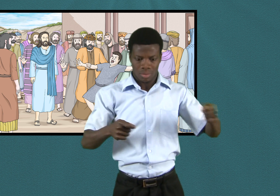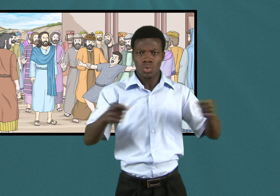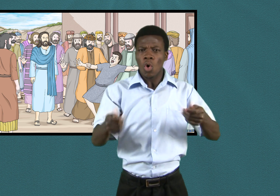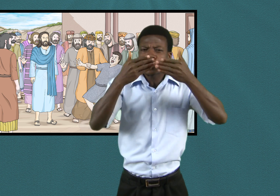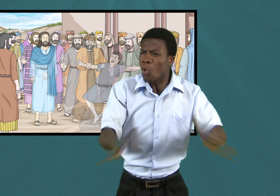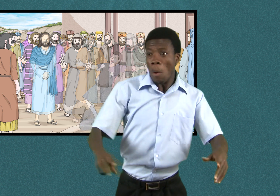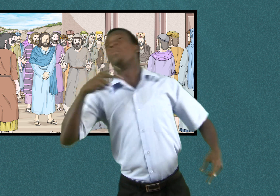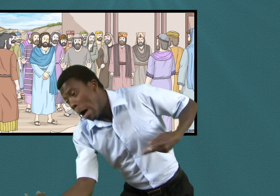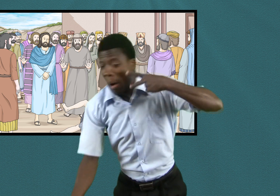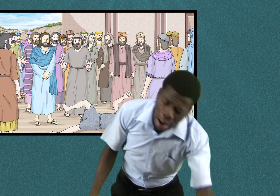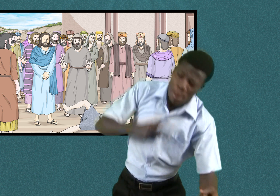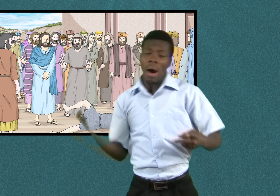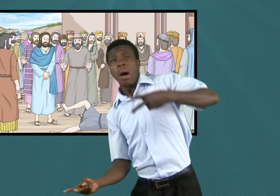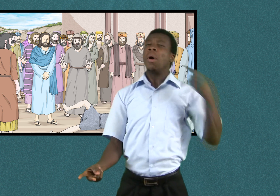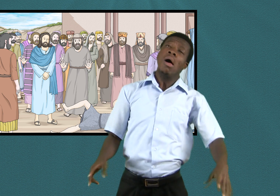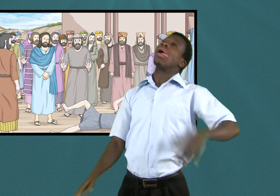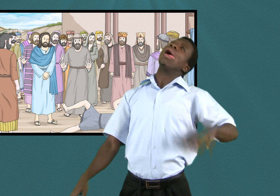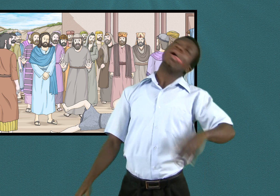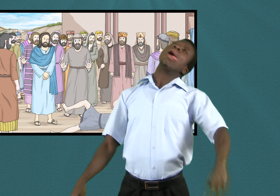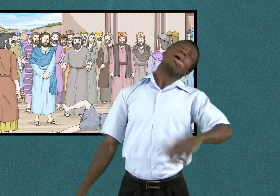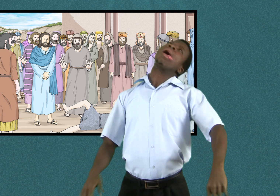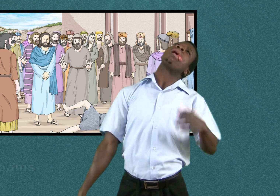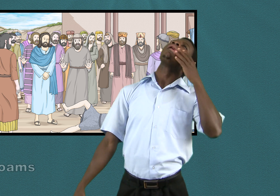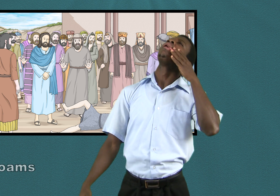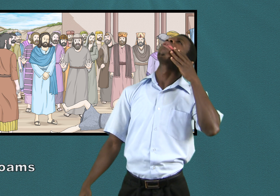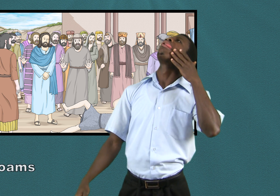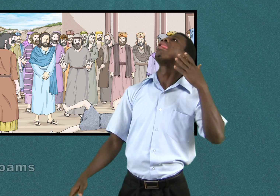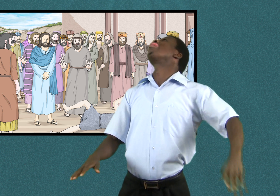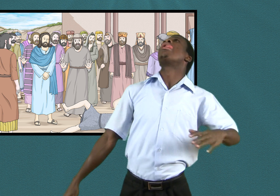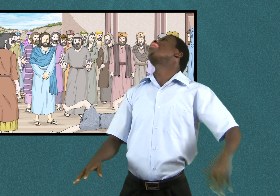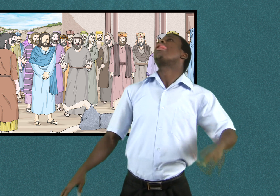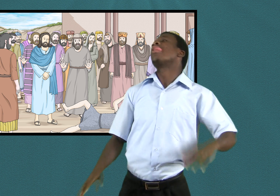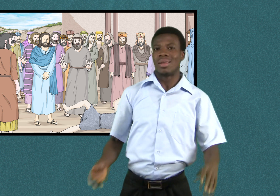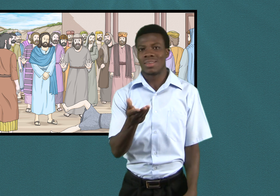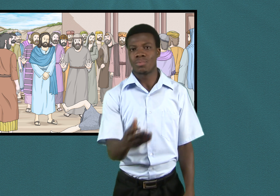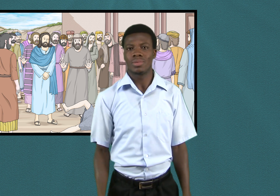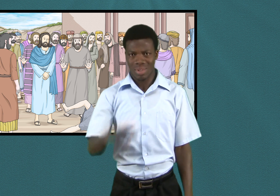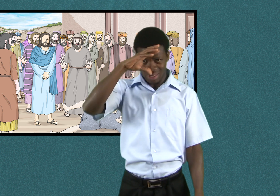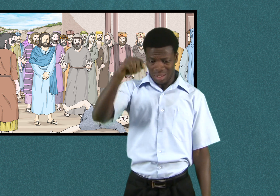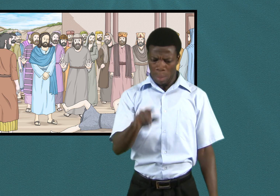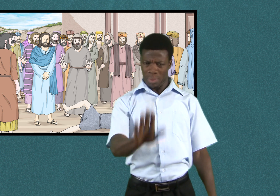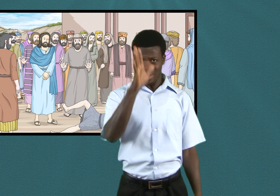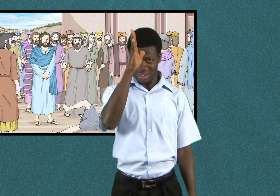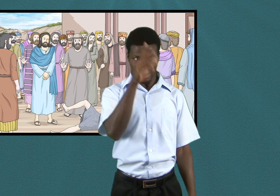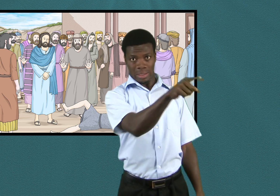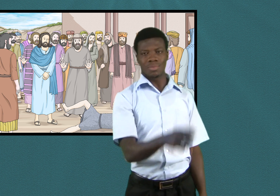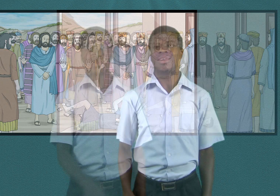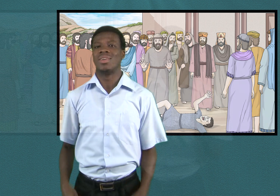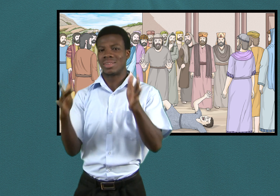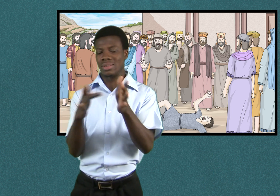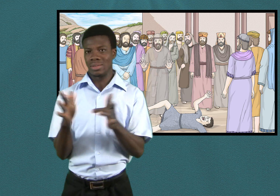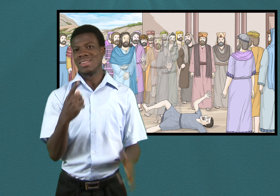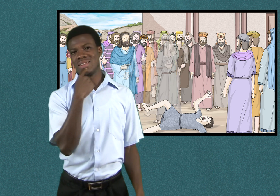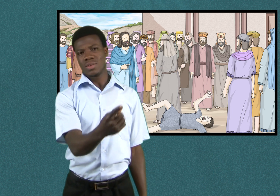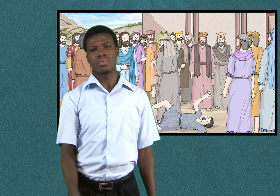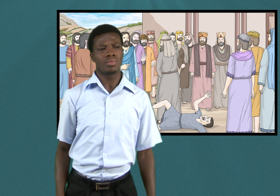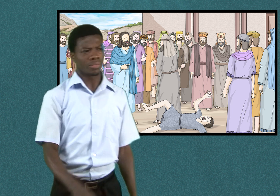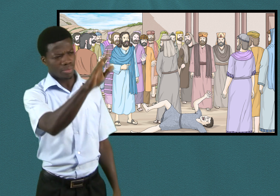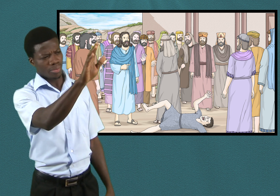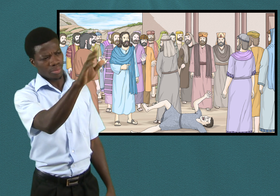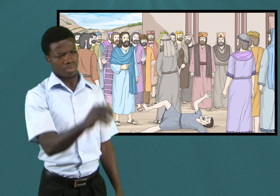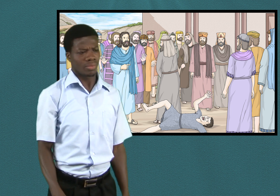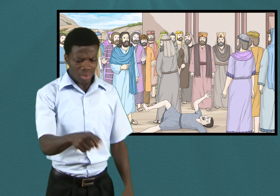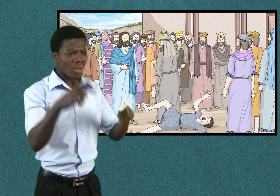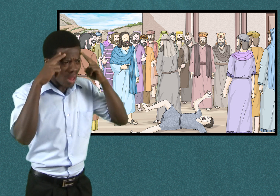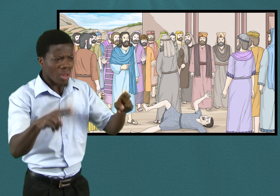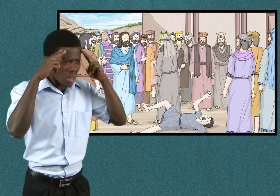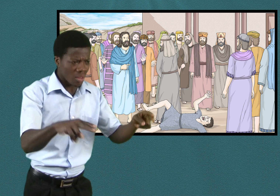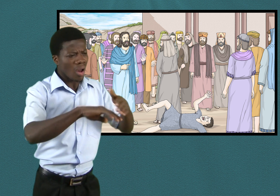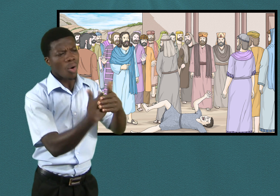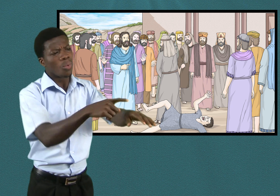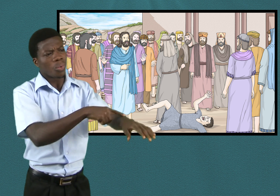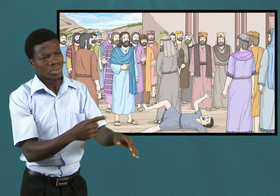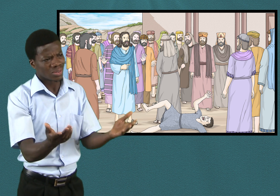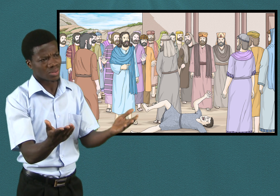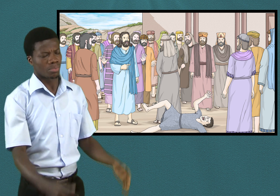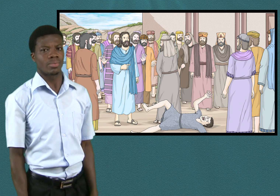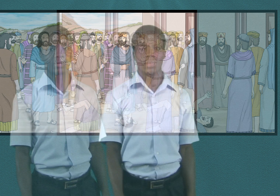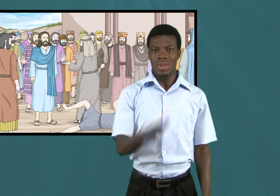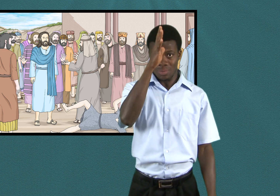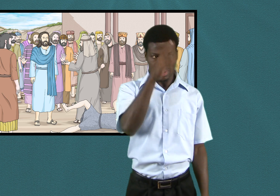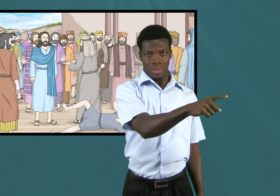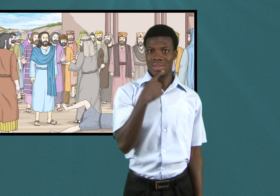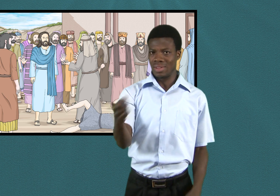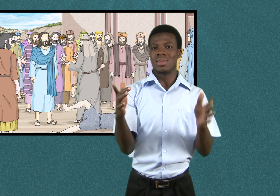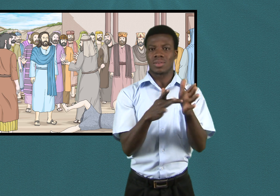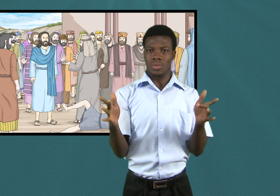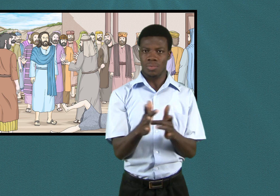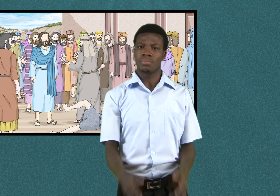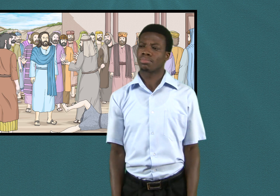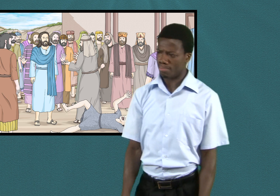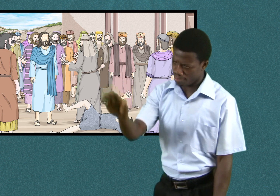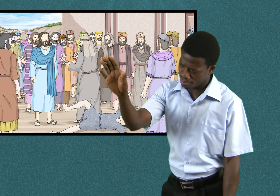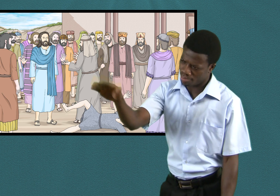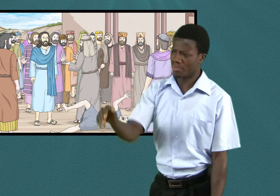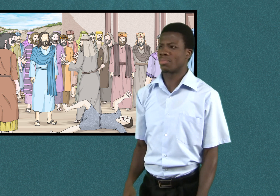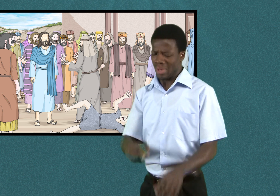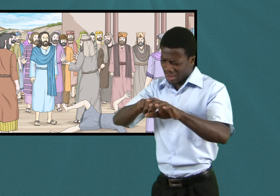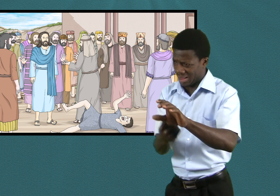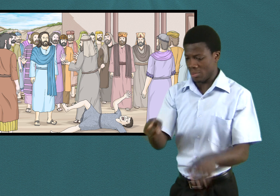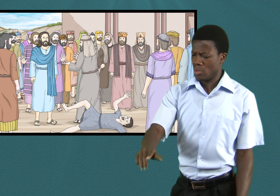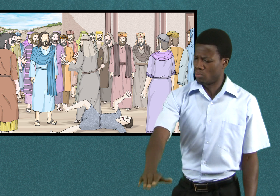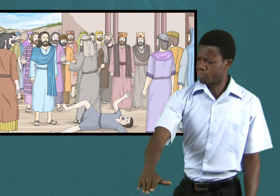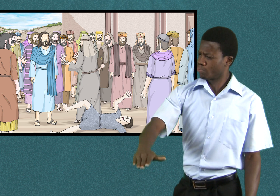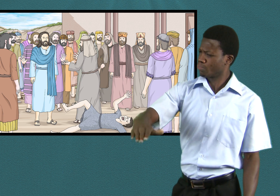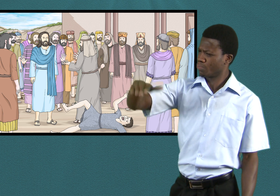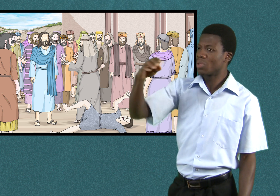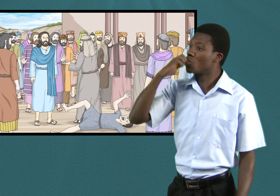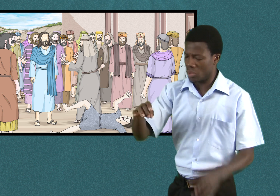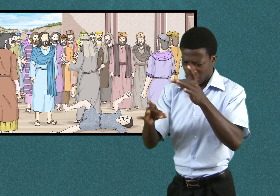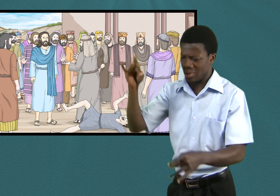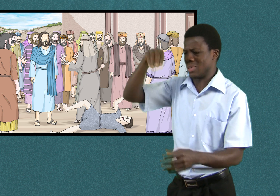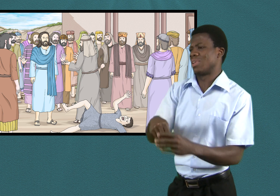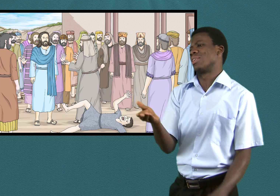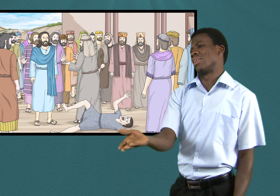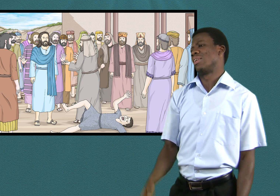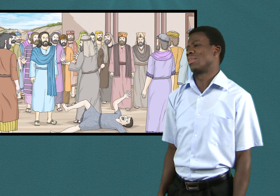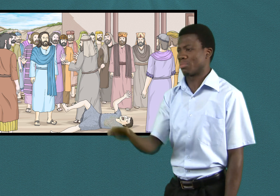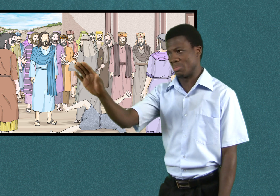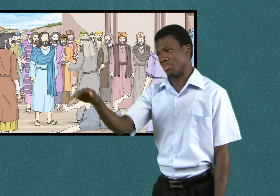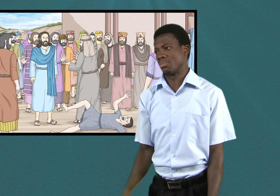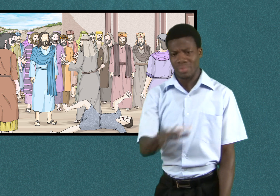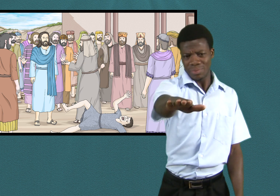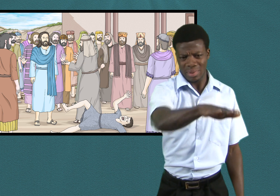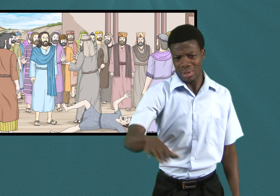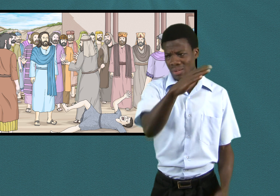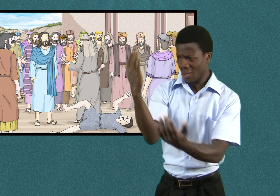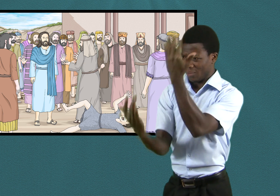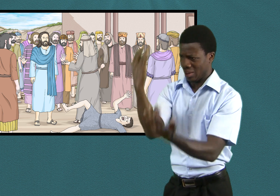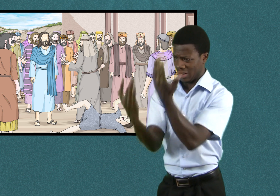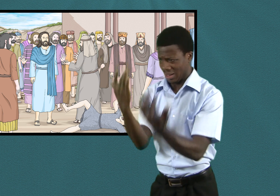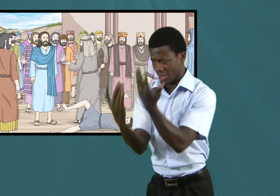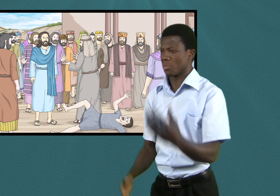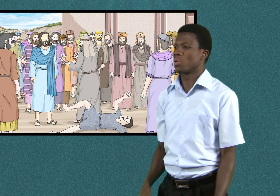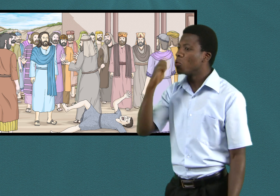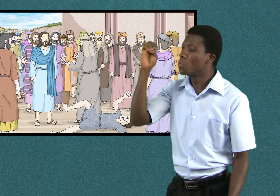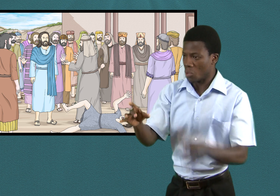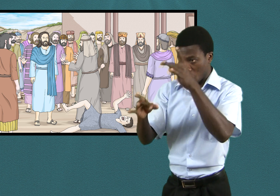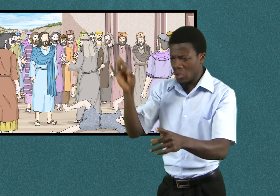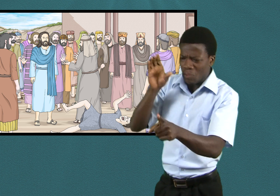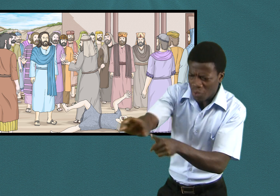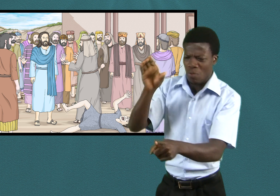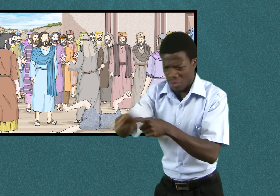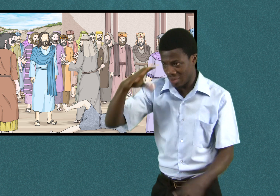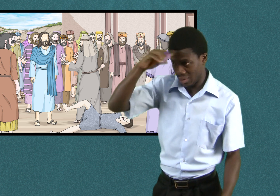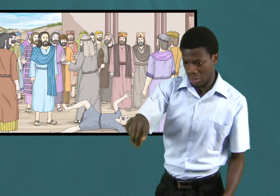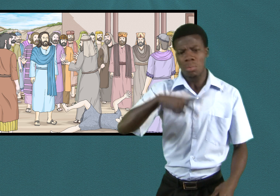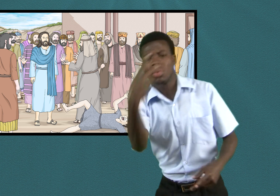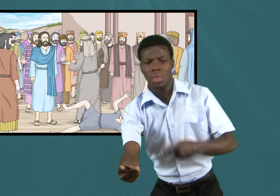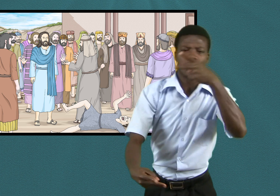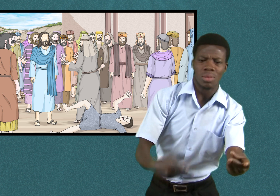He fell to the ground and rolled around, foaming at the mouth. Jesus asked the boy’s father, “How long has this been with him?” “From childhood,” he said.